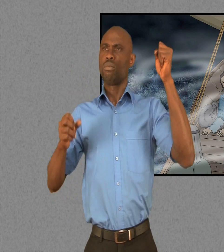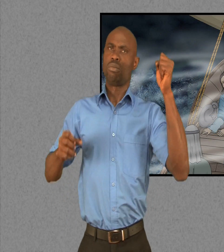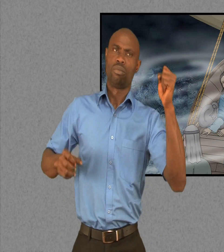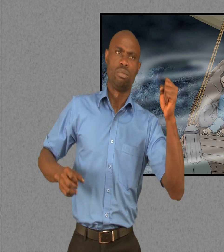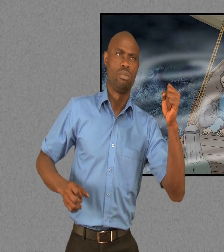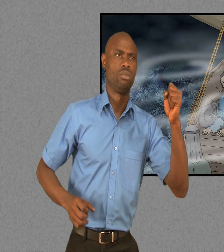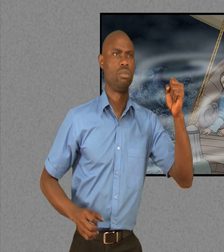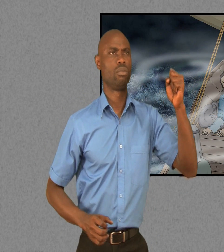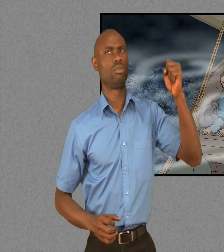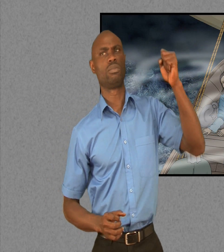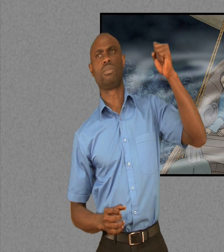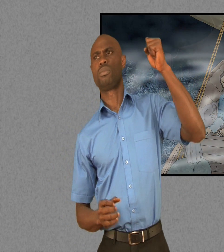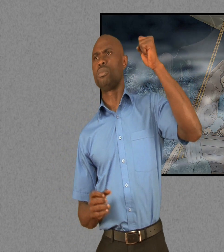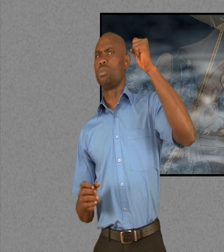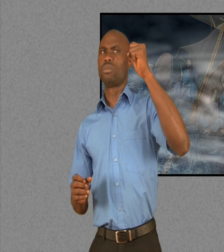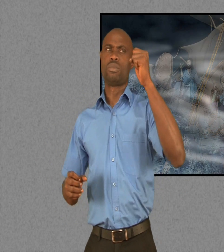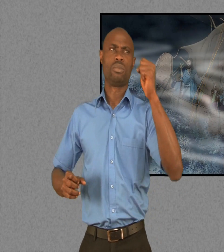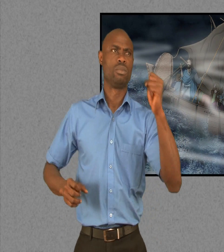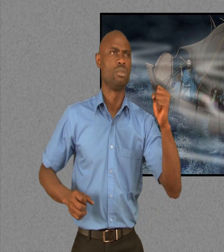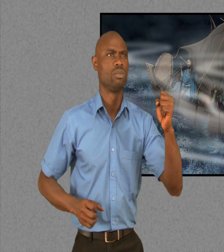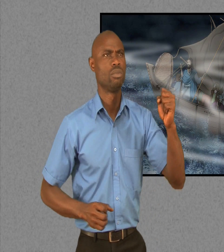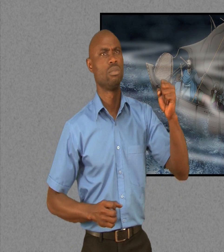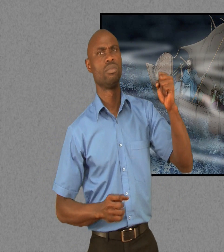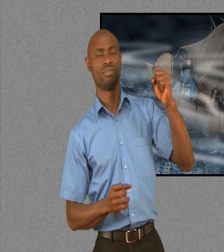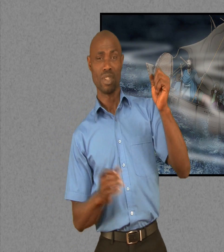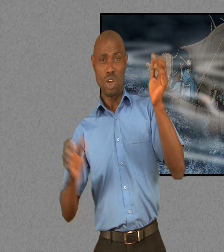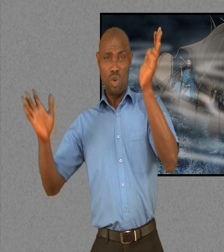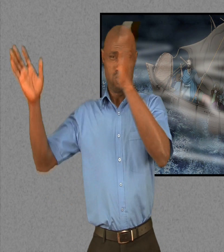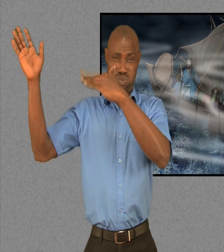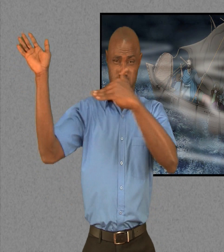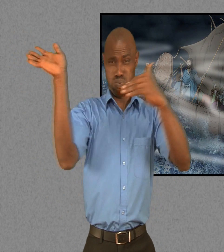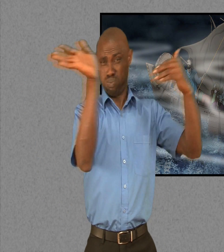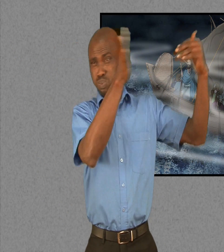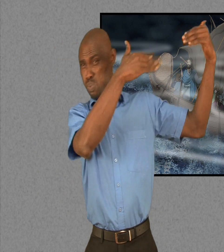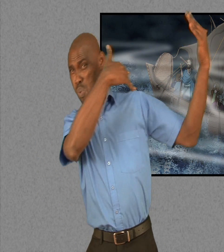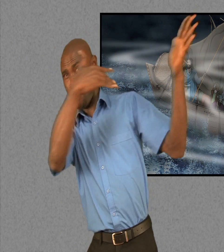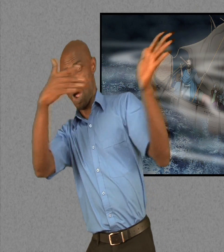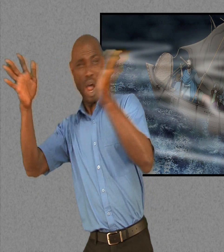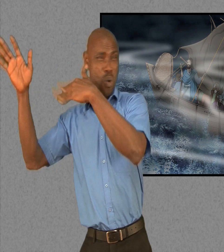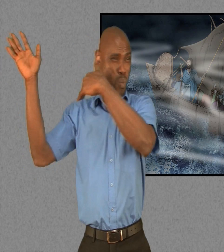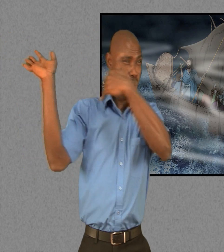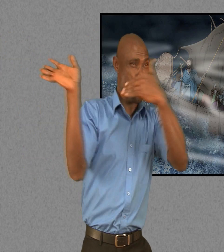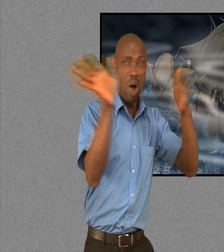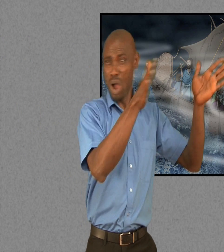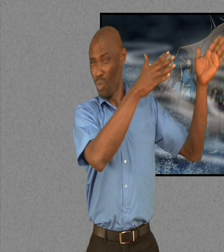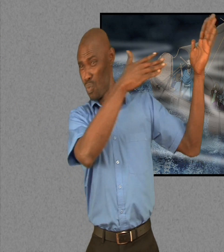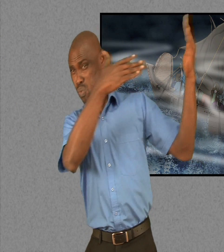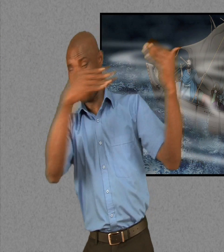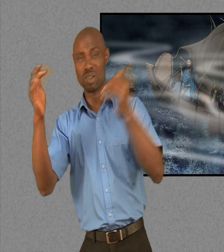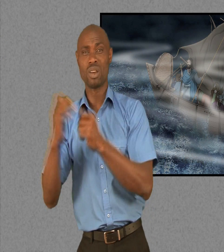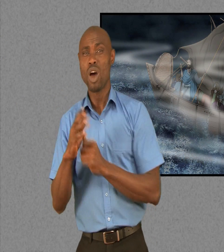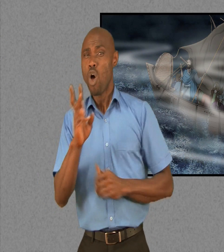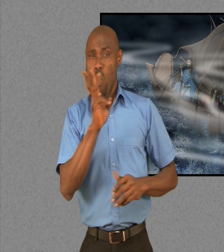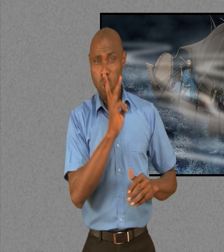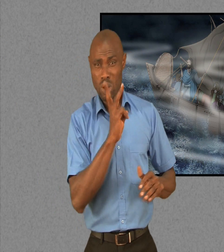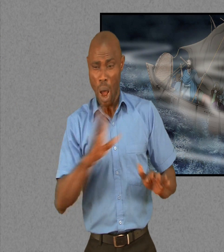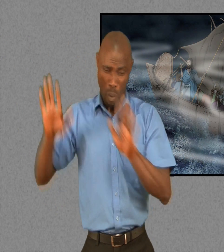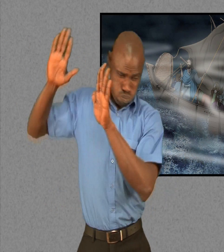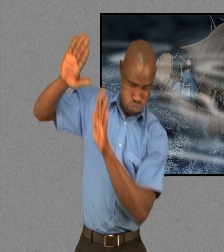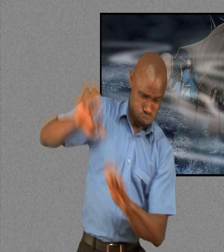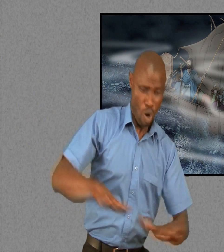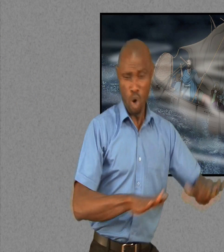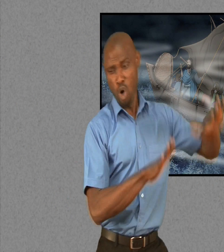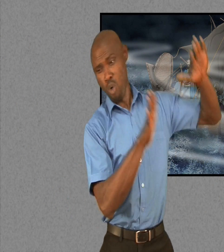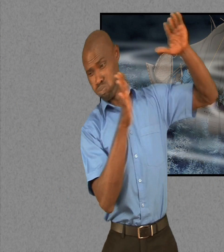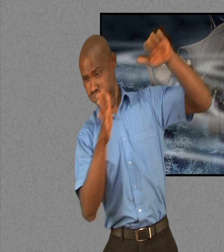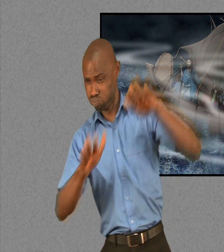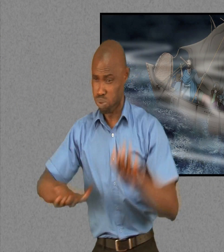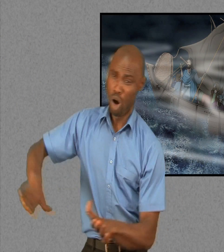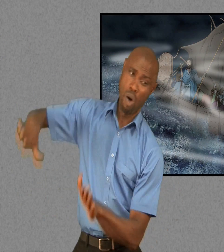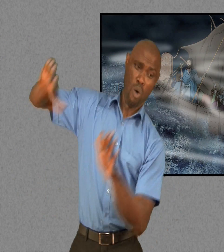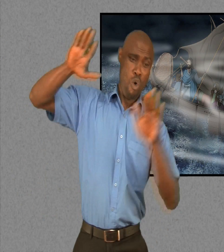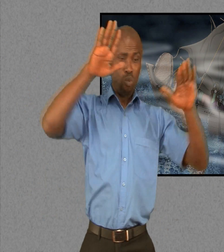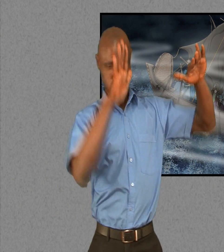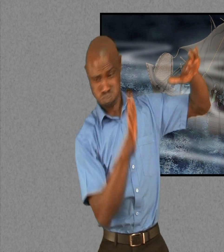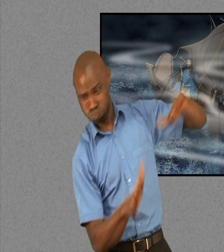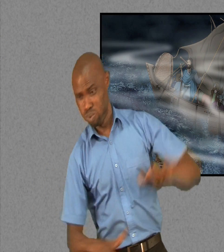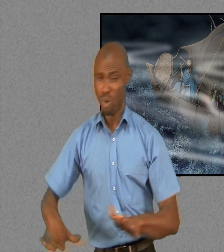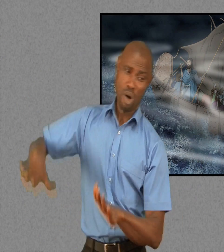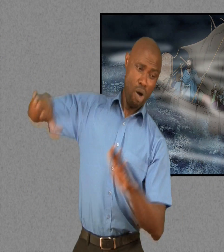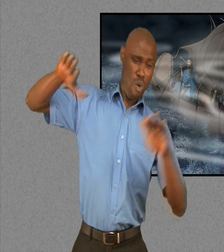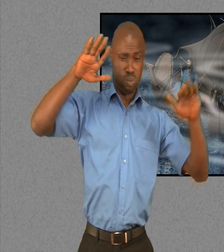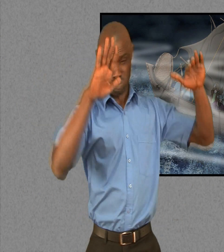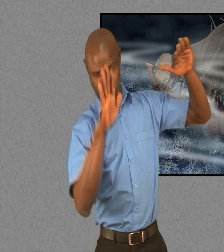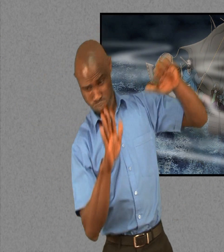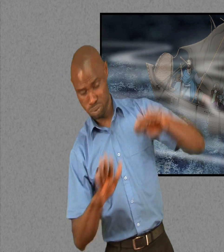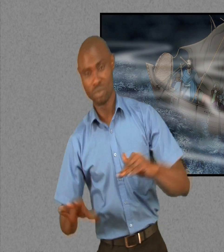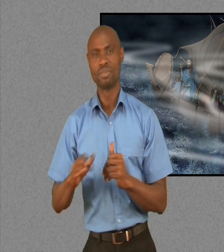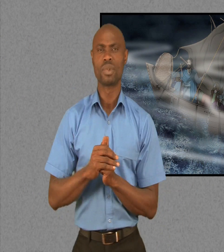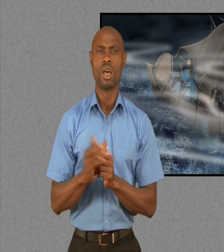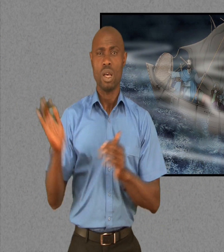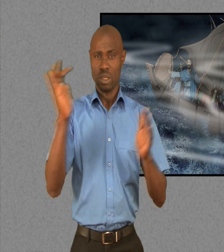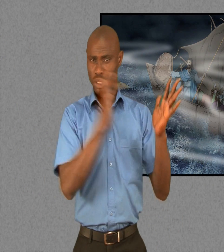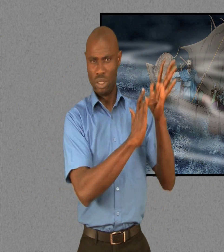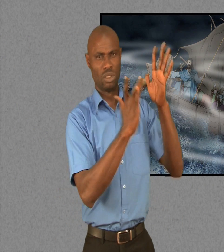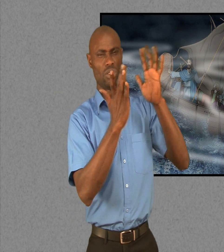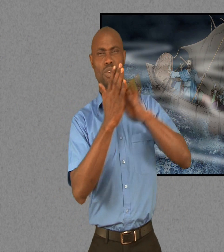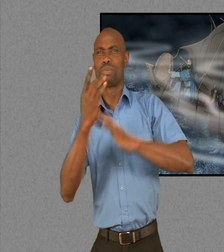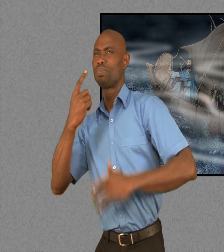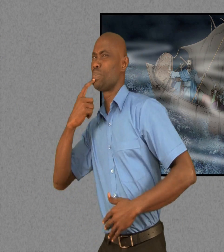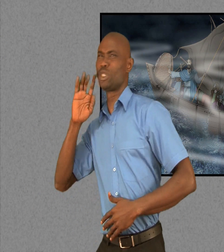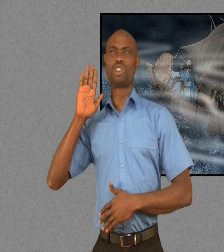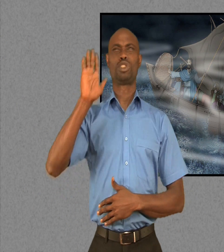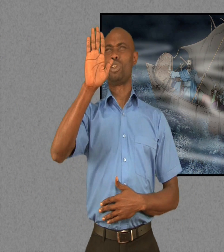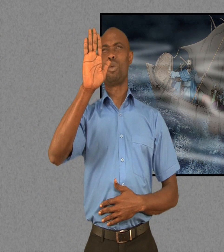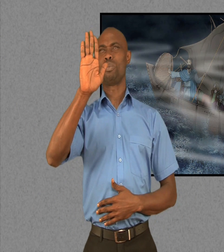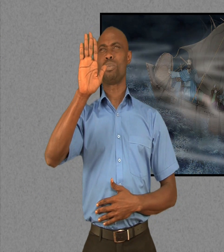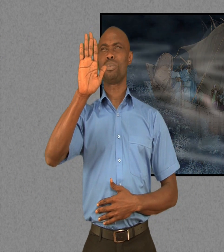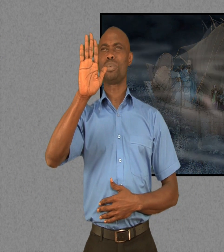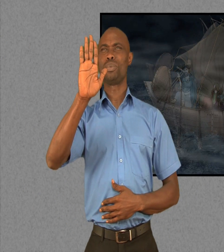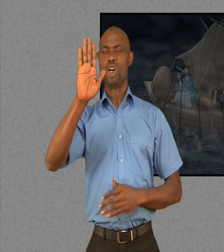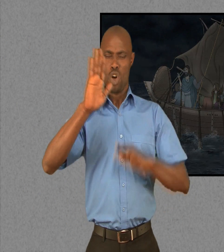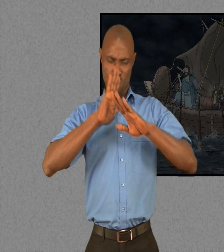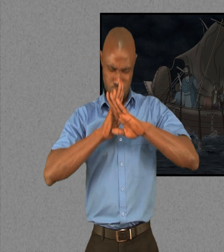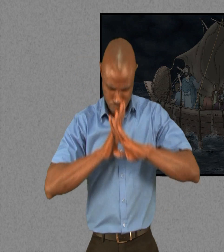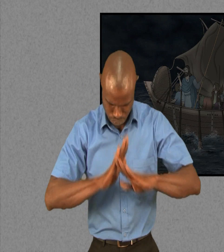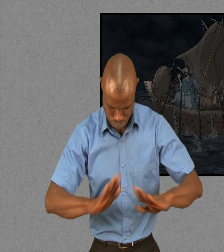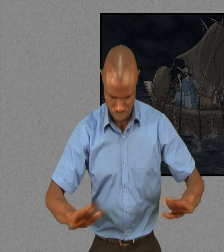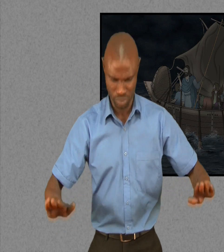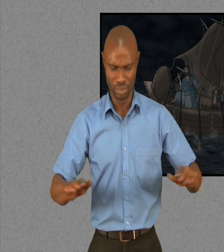Then Jesus got up and rebuked the wind and the sea. “Silence!” He commanded. “Be still!”